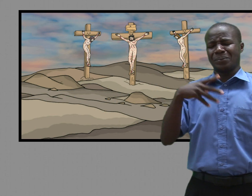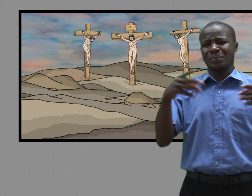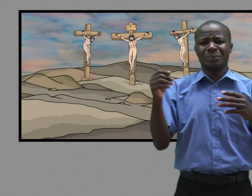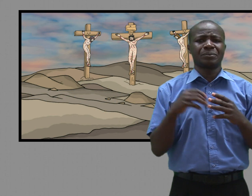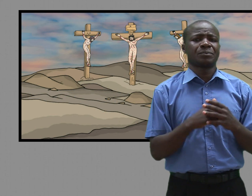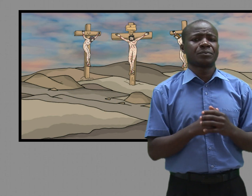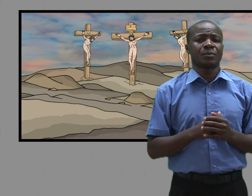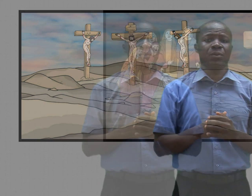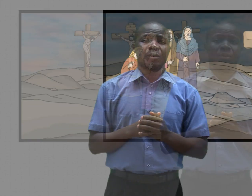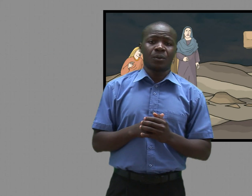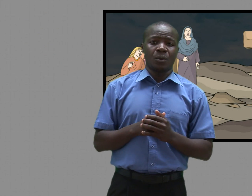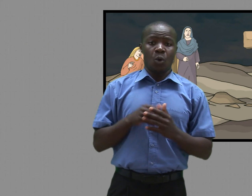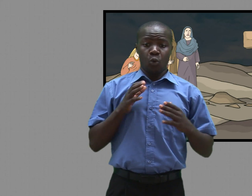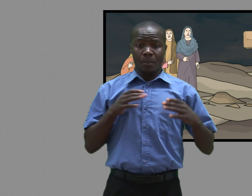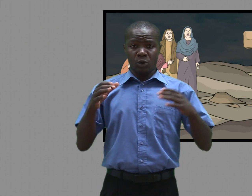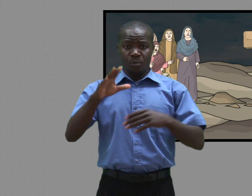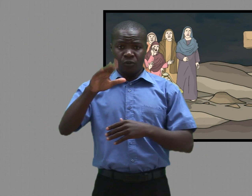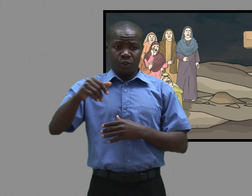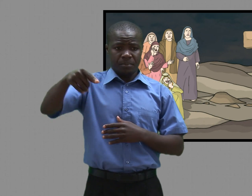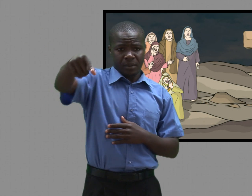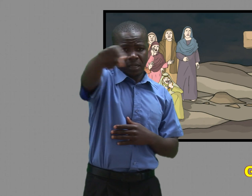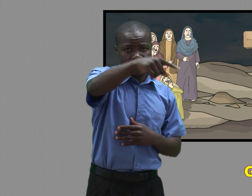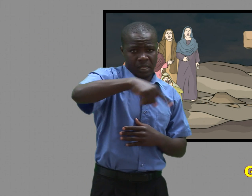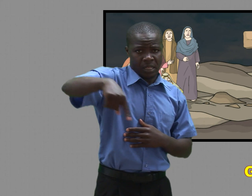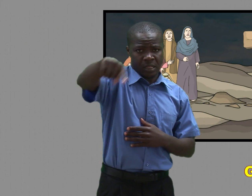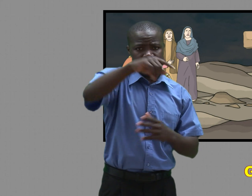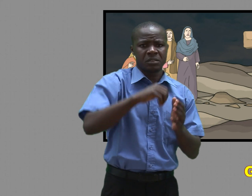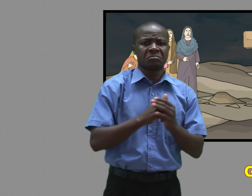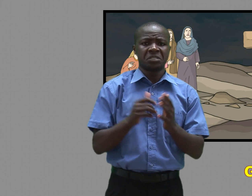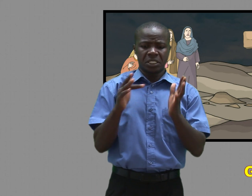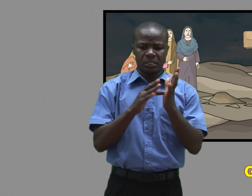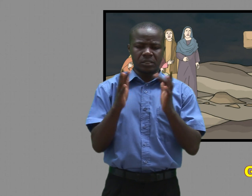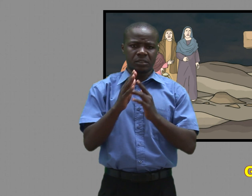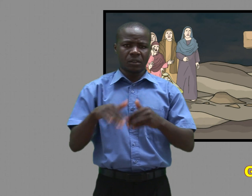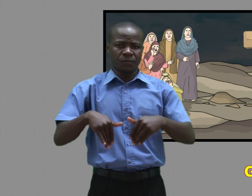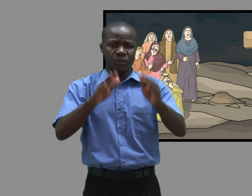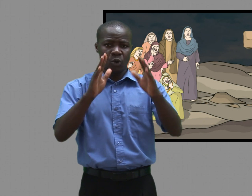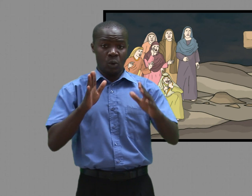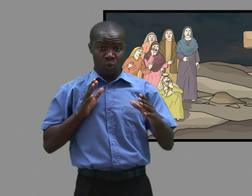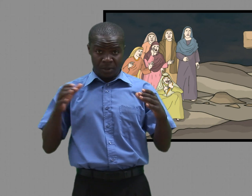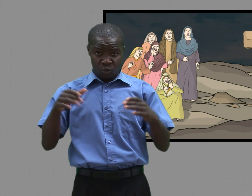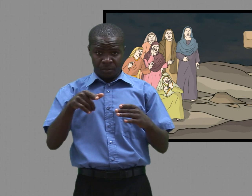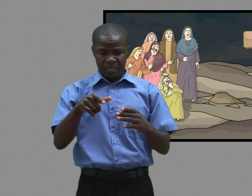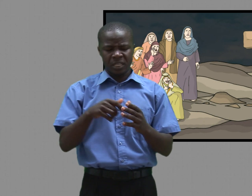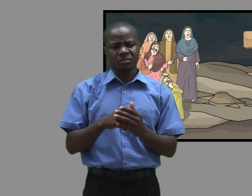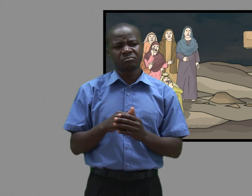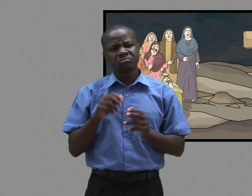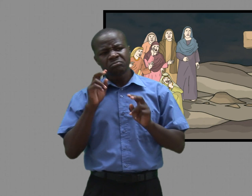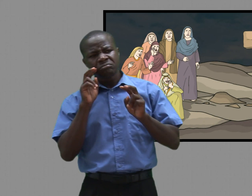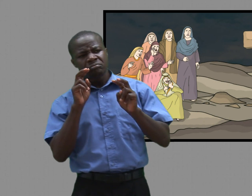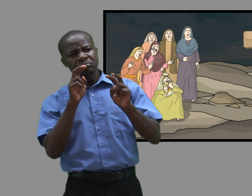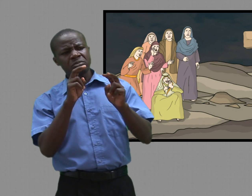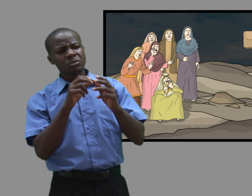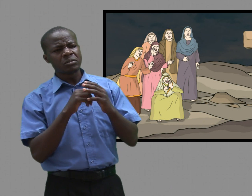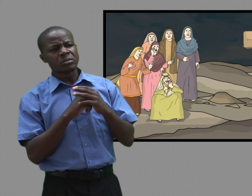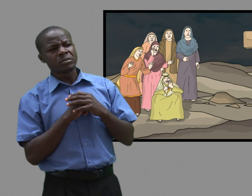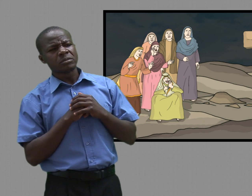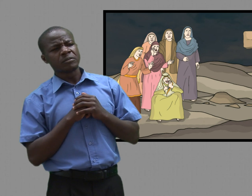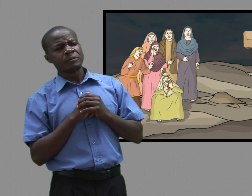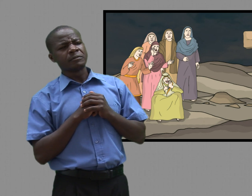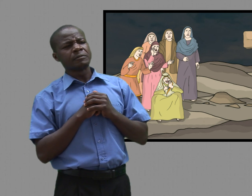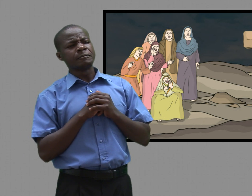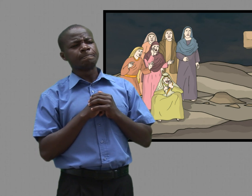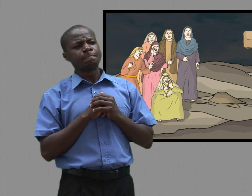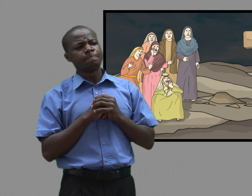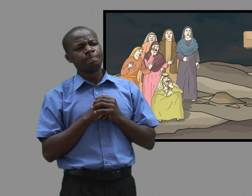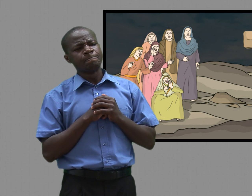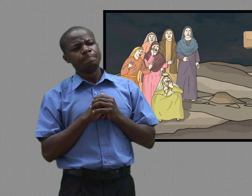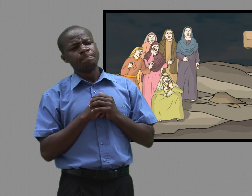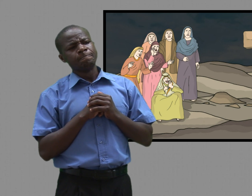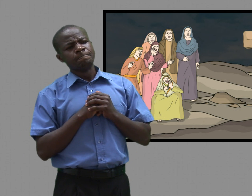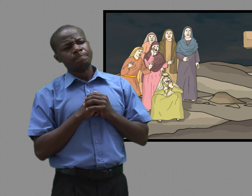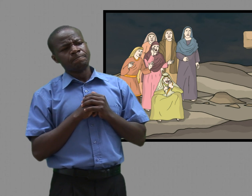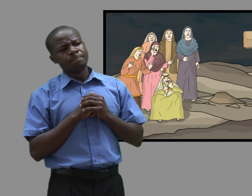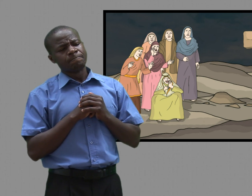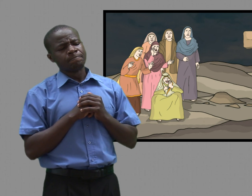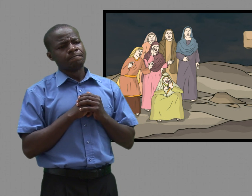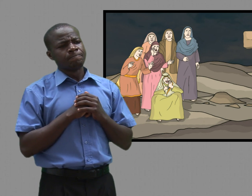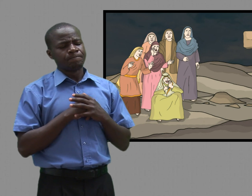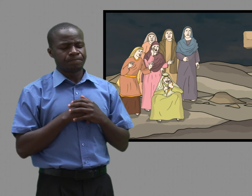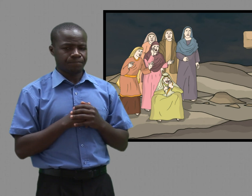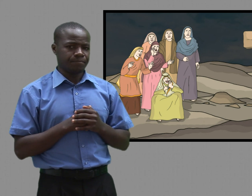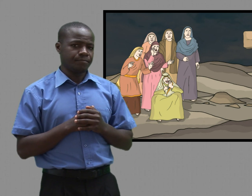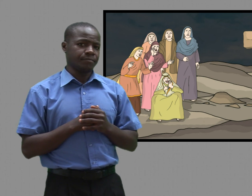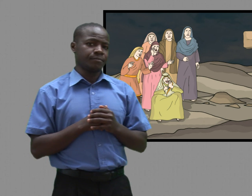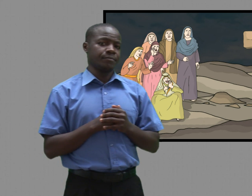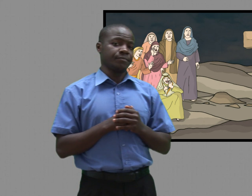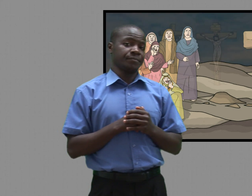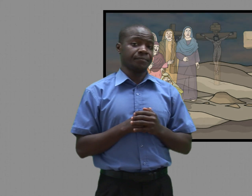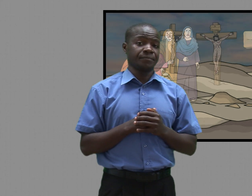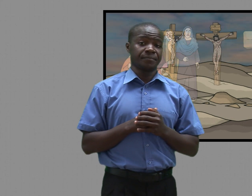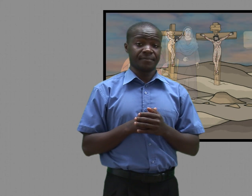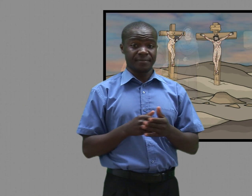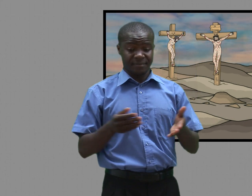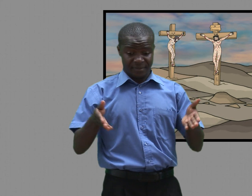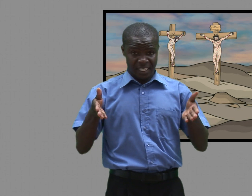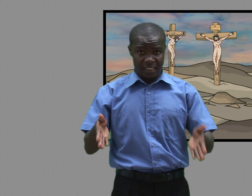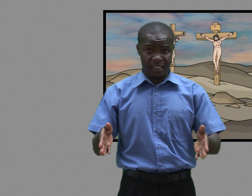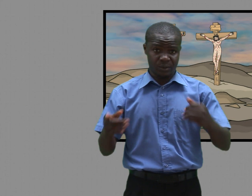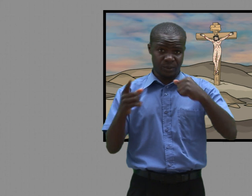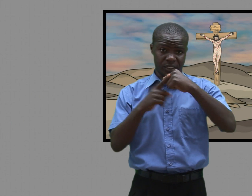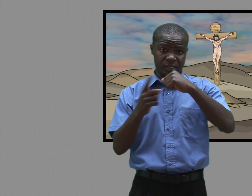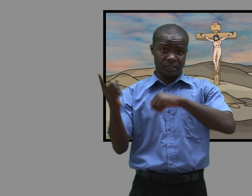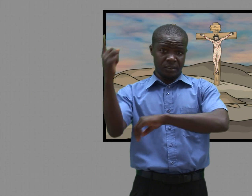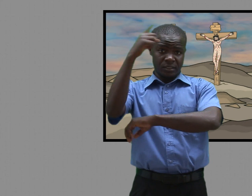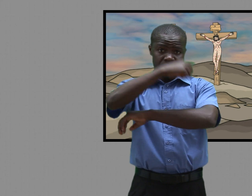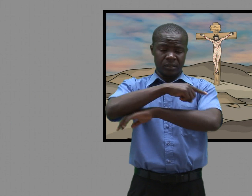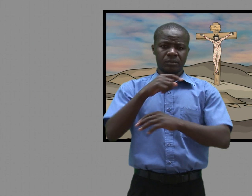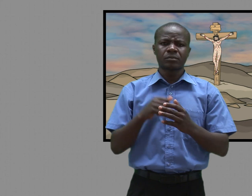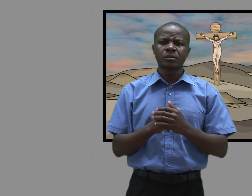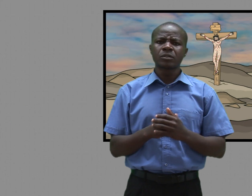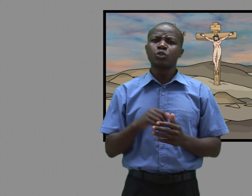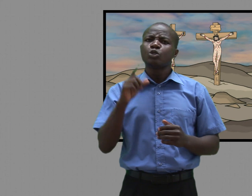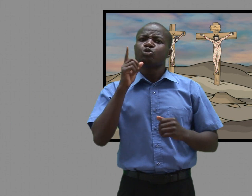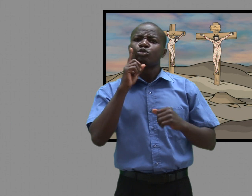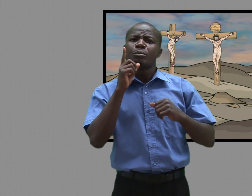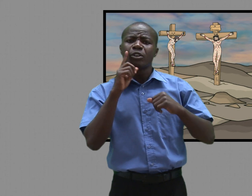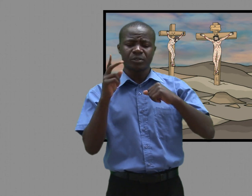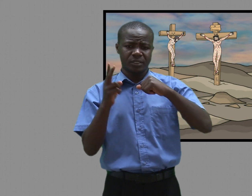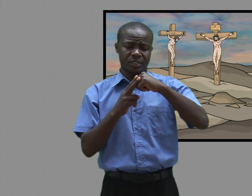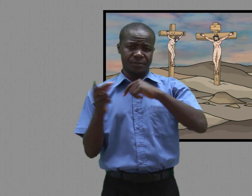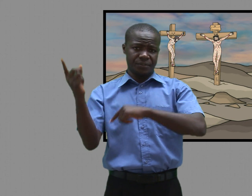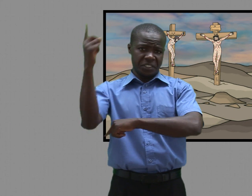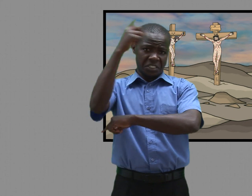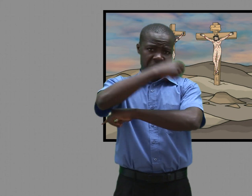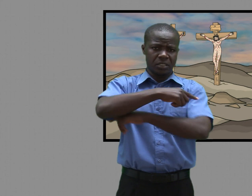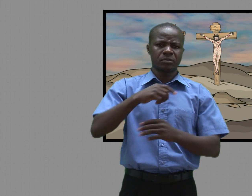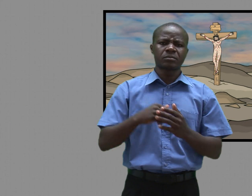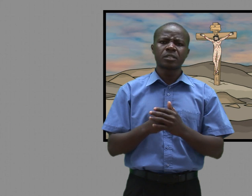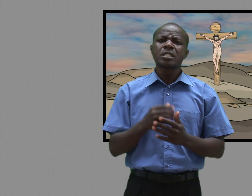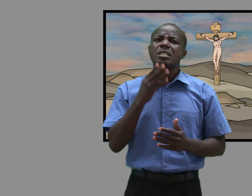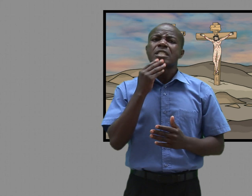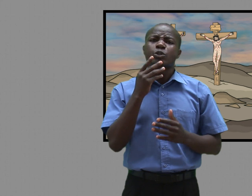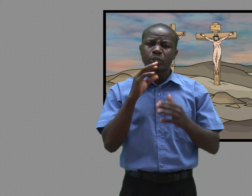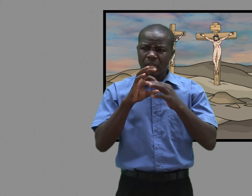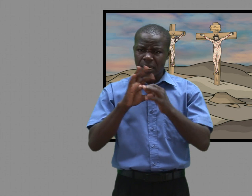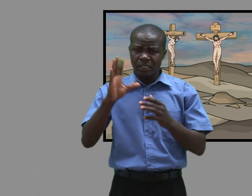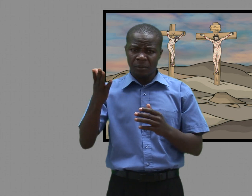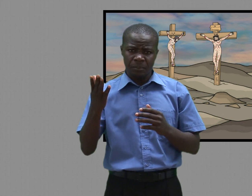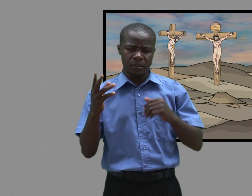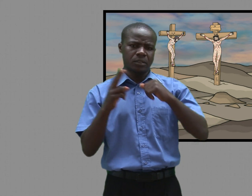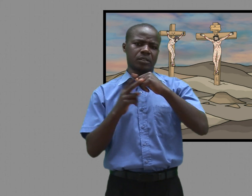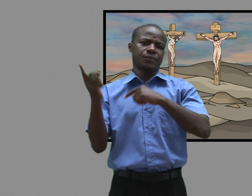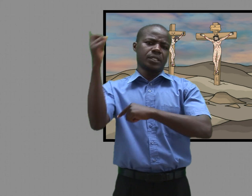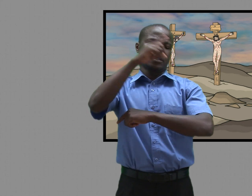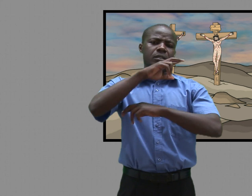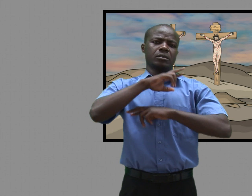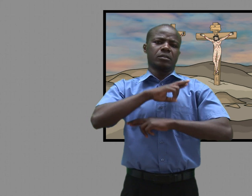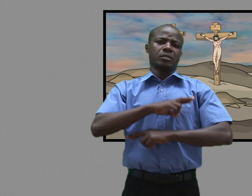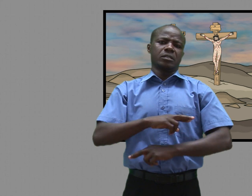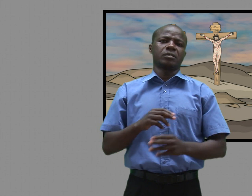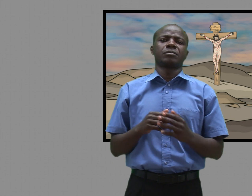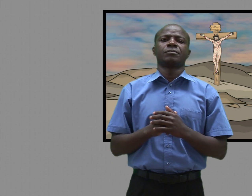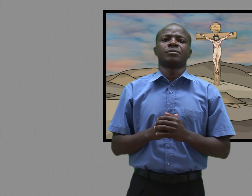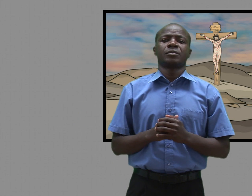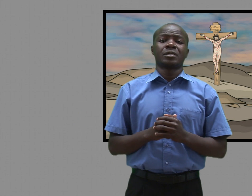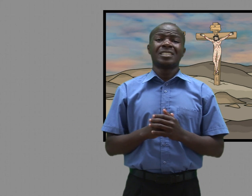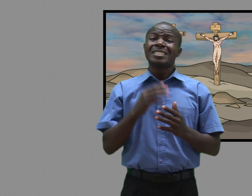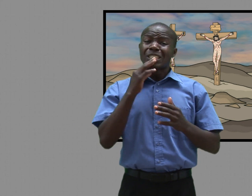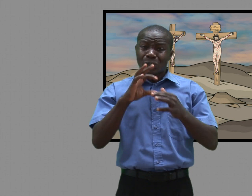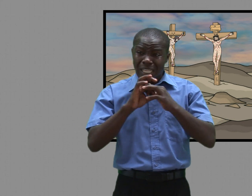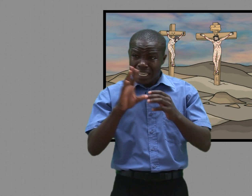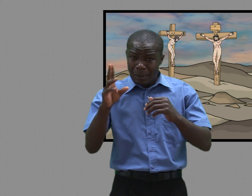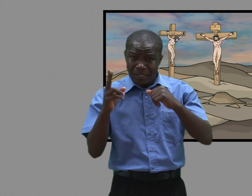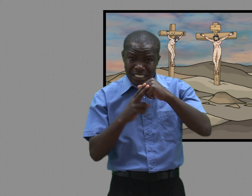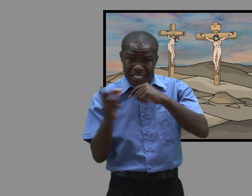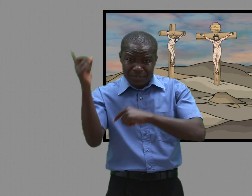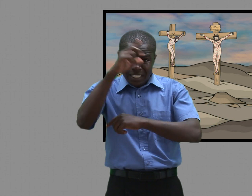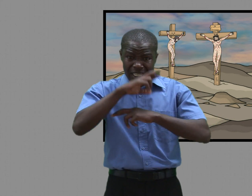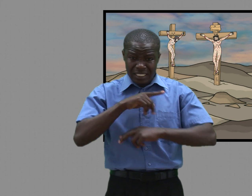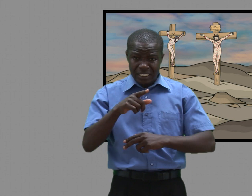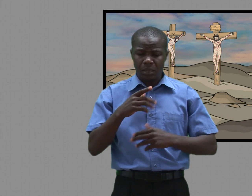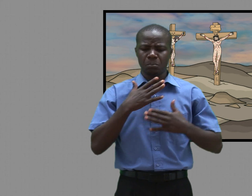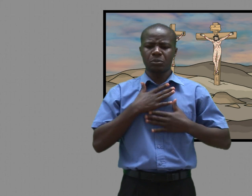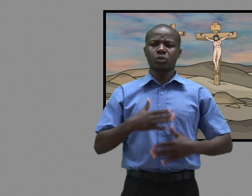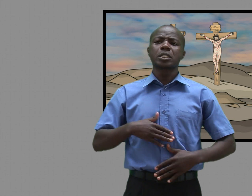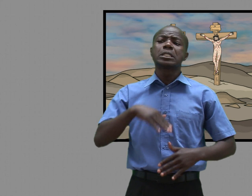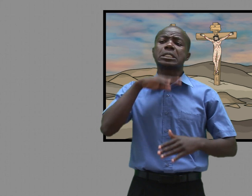And many women were there, watching from a distance. They had followed Jesus from Galilee to minister to Him. Among them were Mary Magdalene, Mary the mother of James and Joseph, and the mother of Zebedee’s sons. and placed it in his own new tomb that he had cut into the rock. Then he rolled a great stone across the entrance to the tomb and went away.